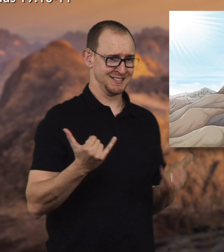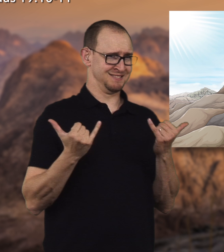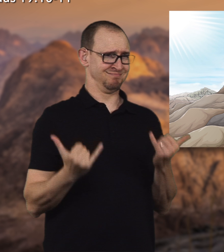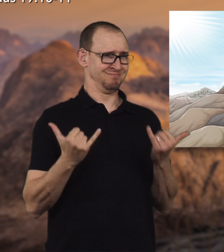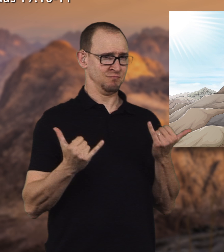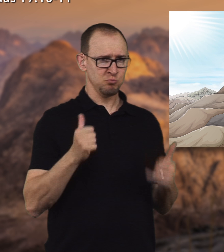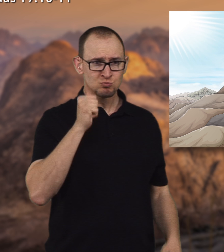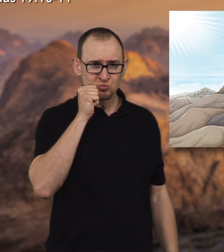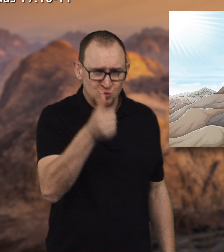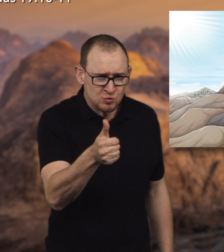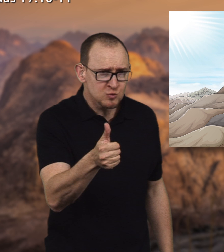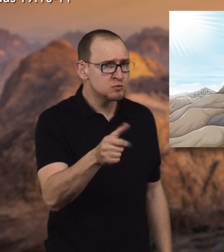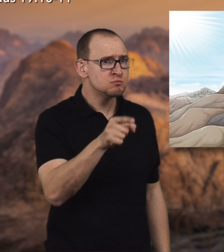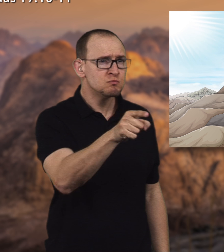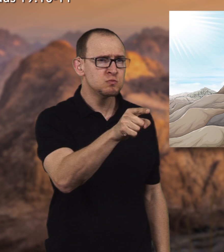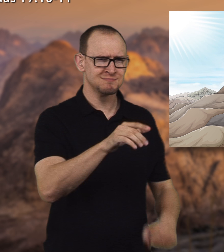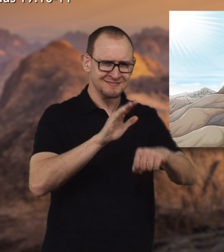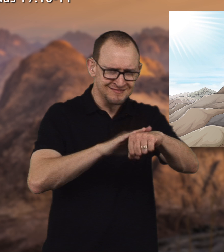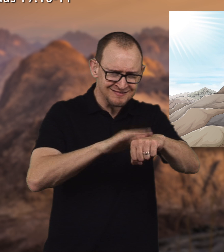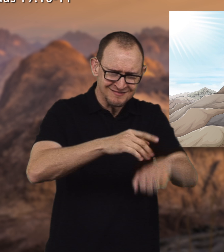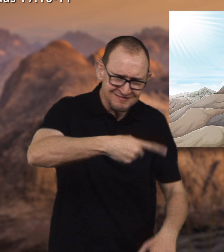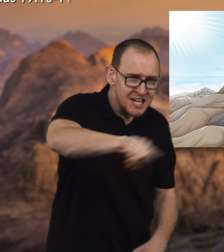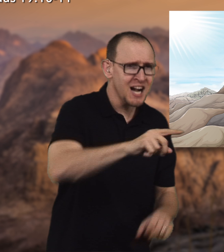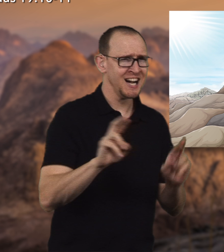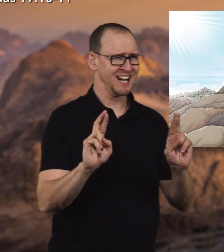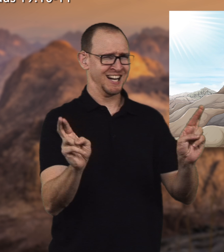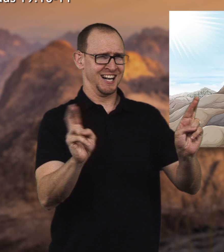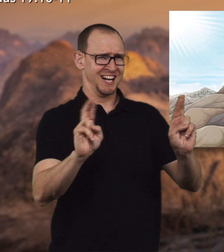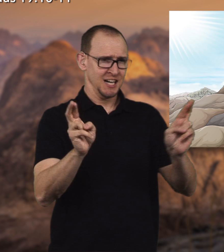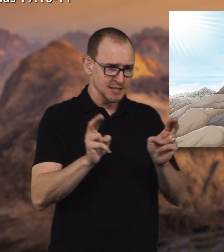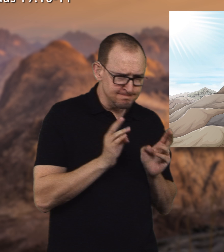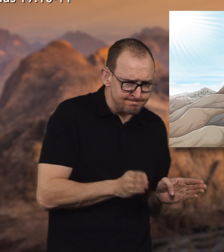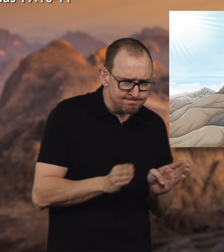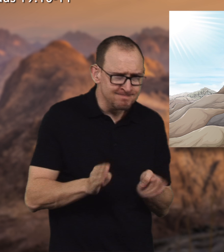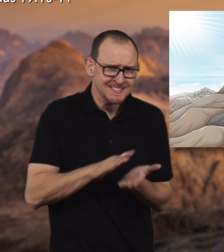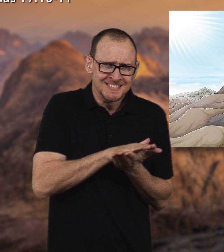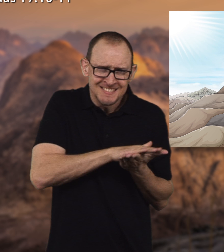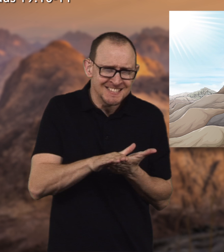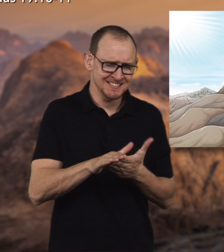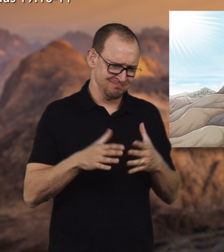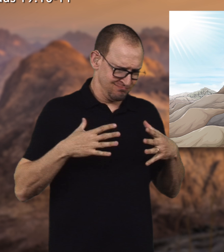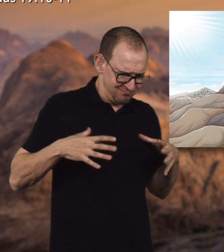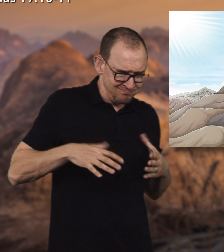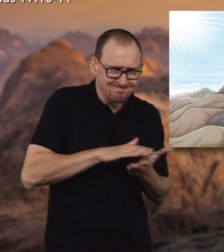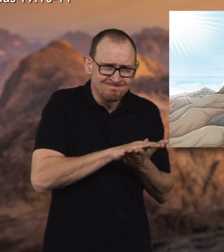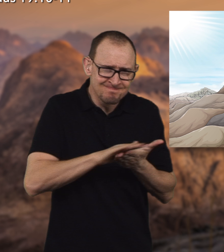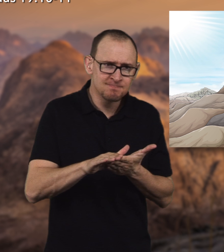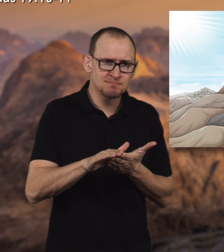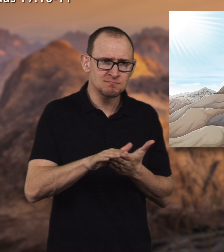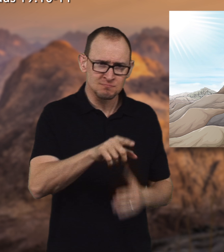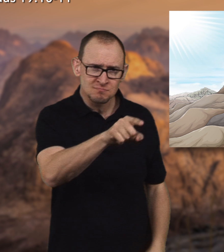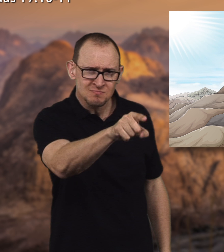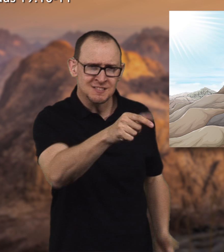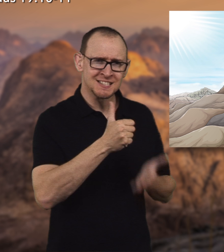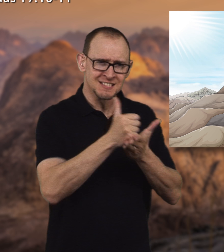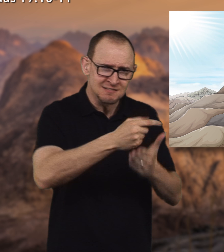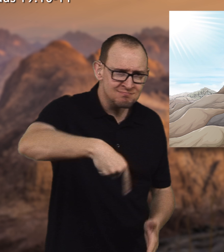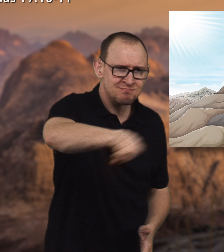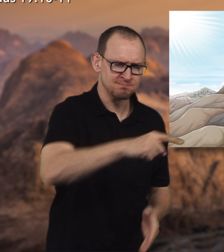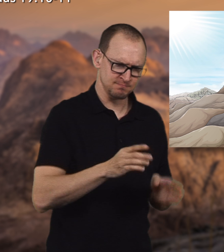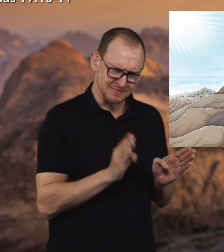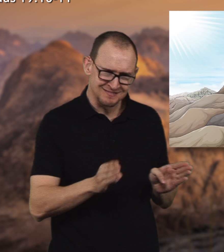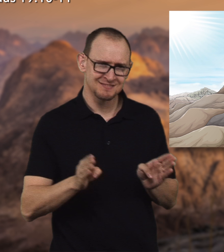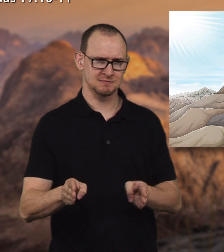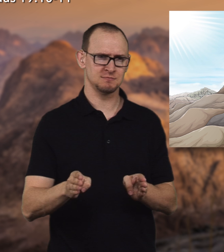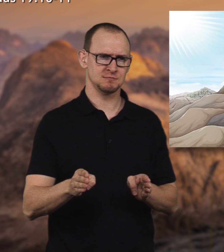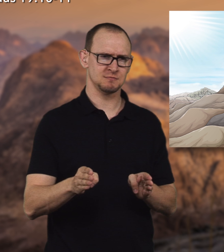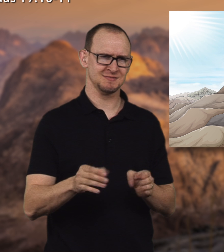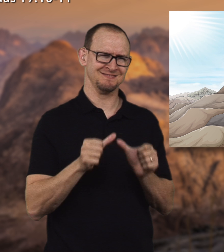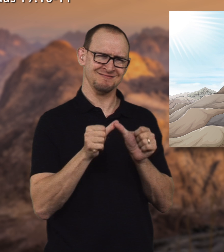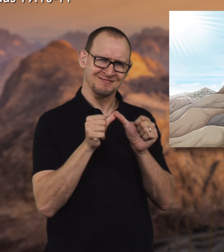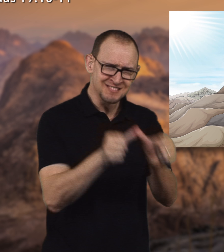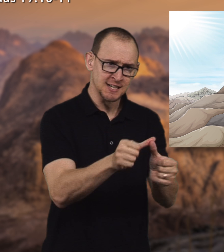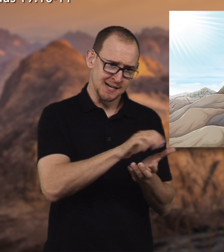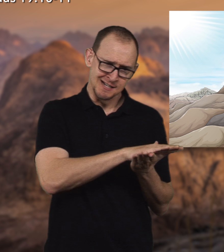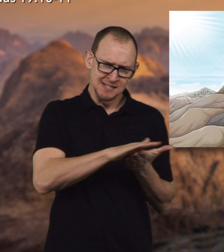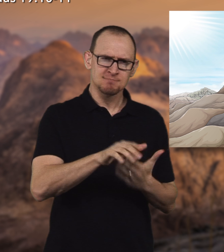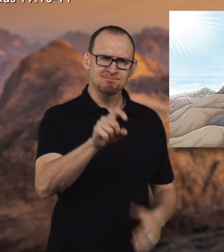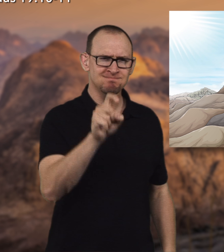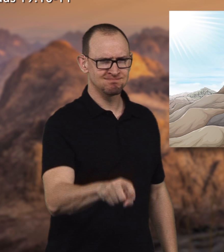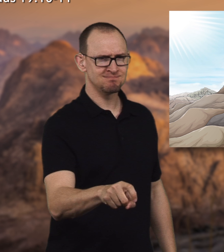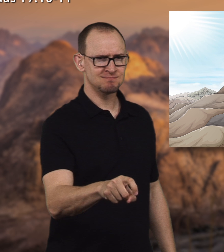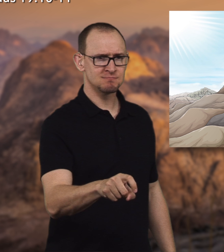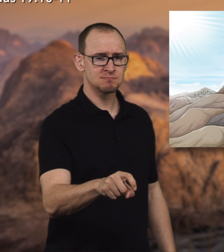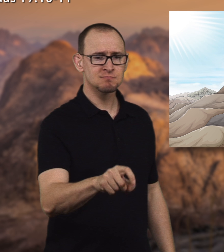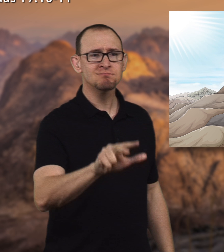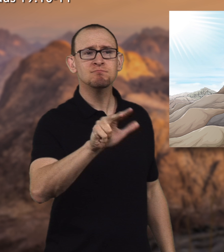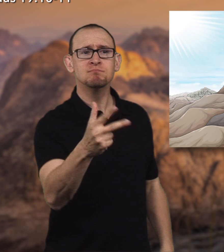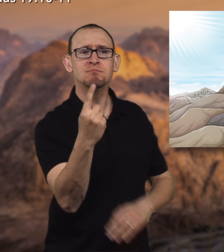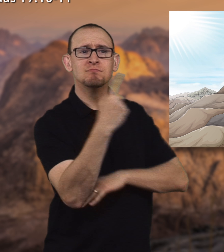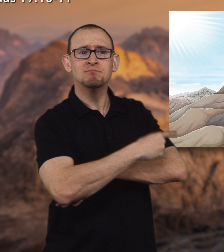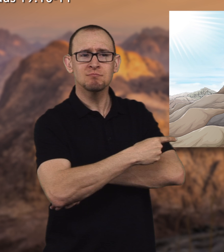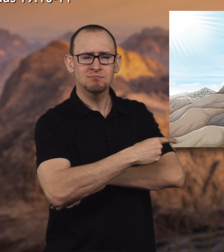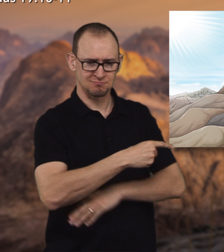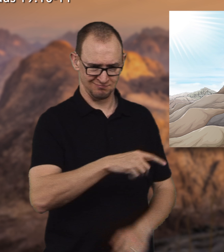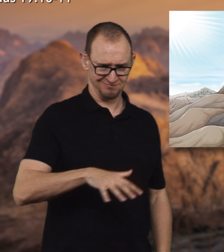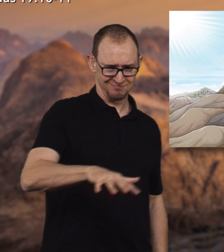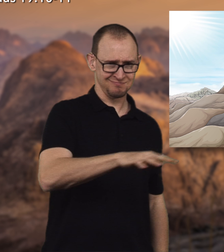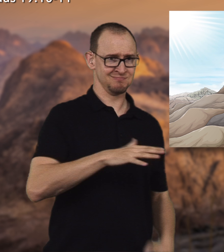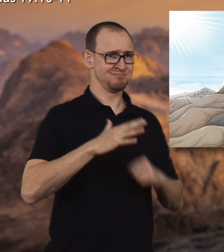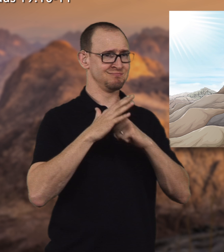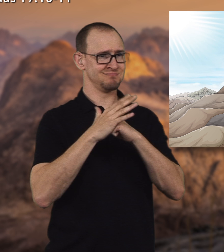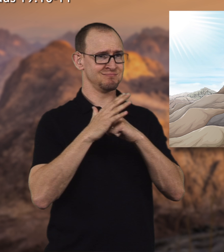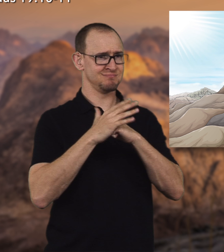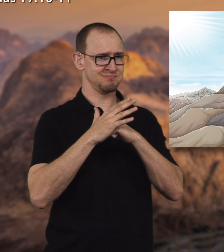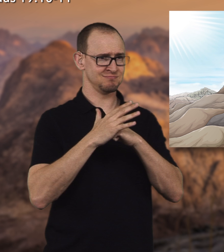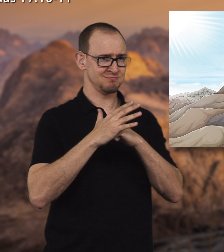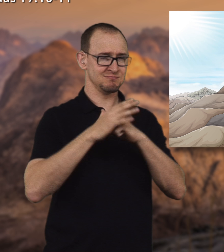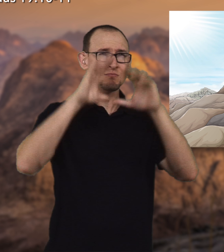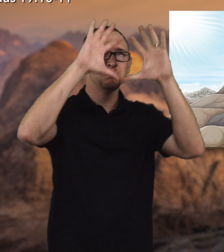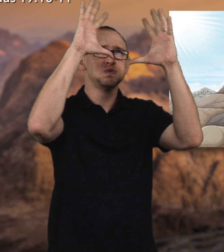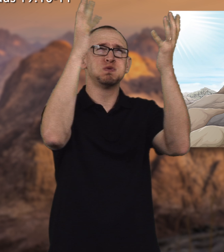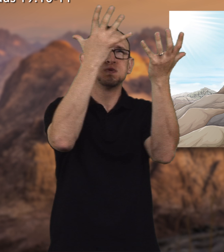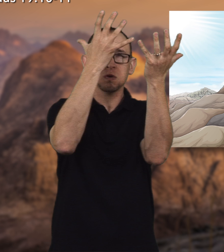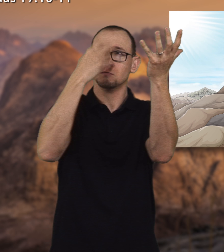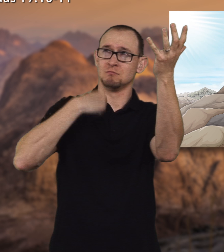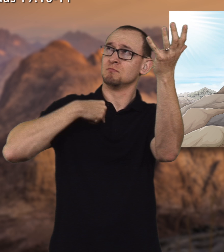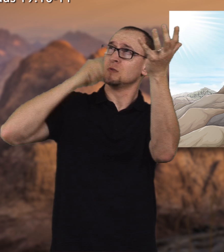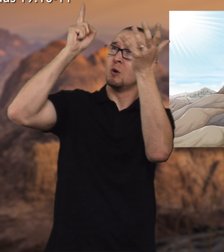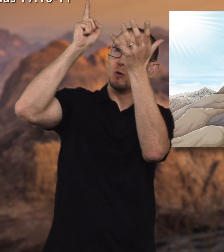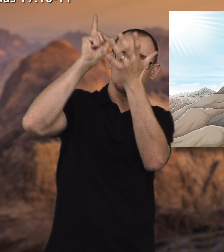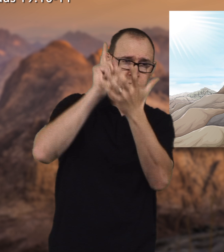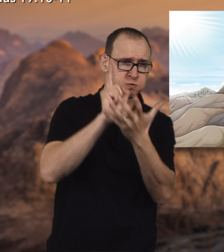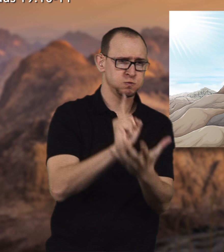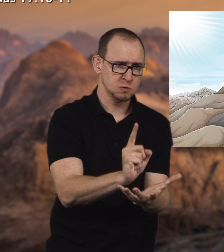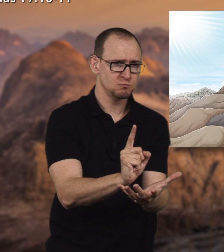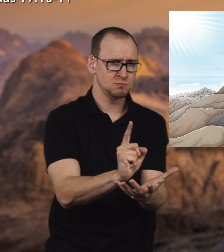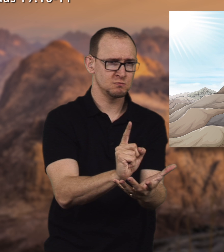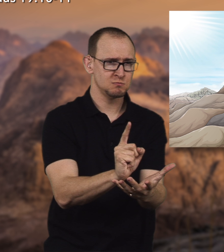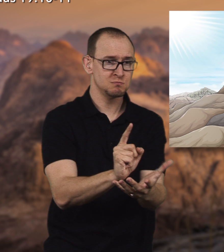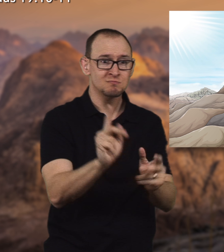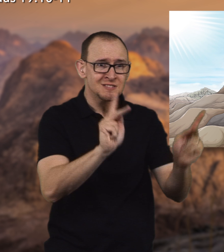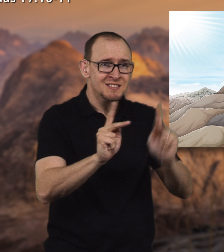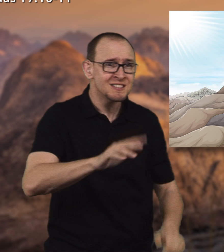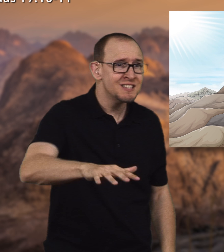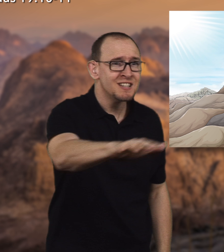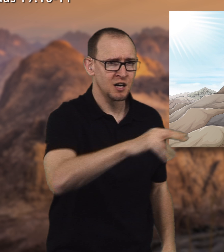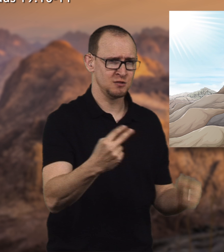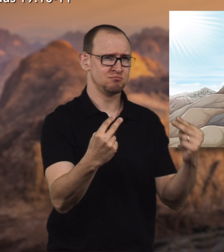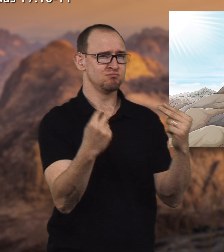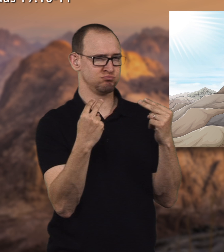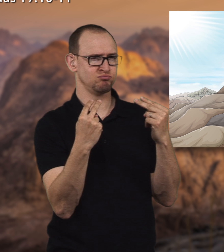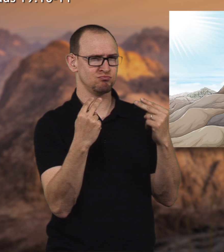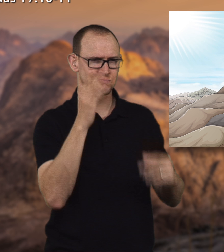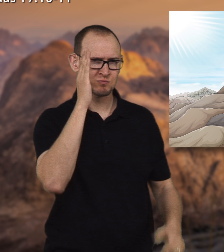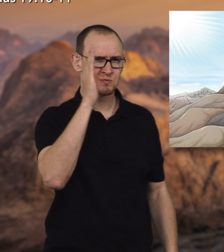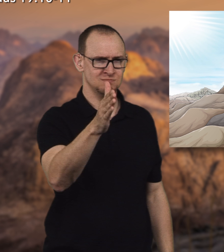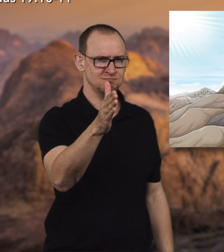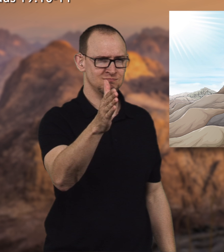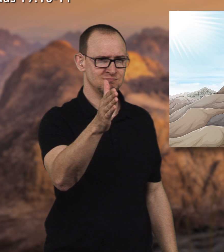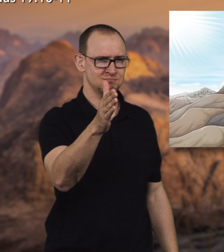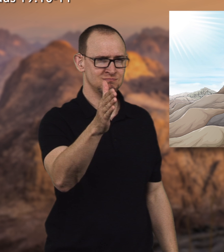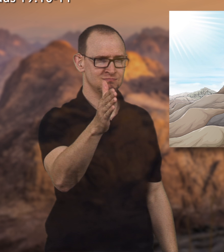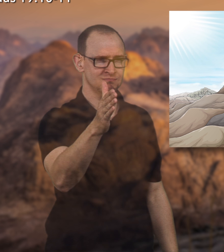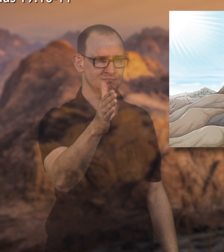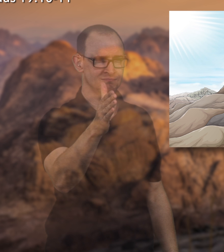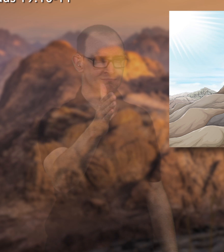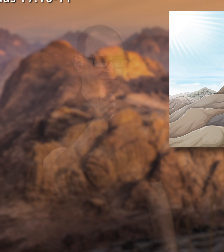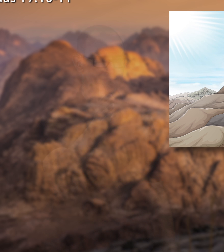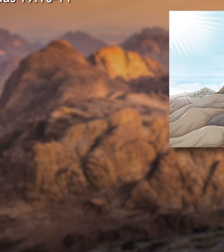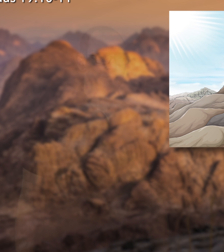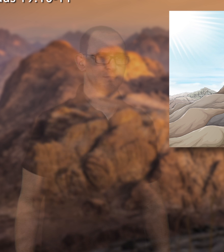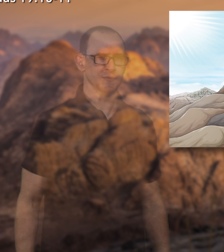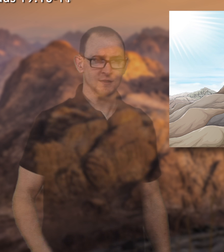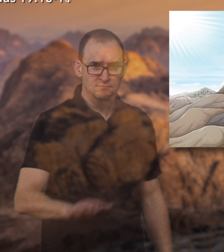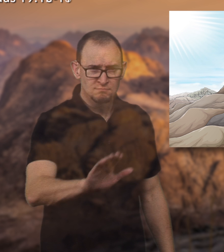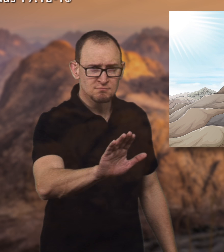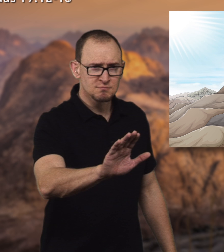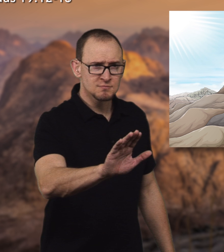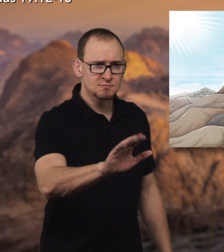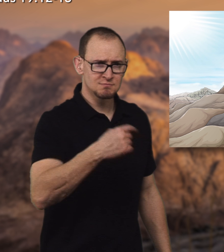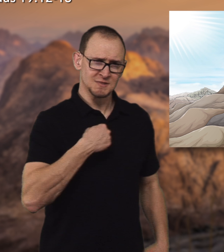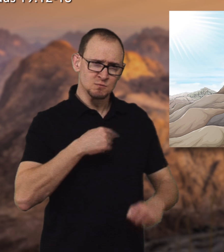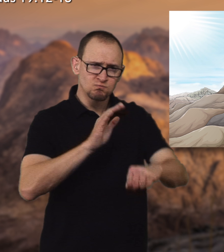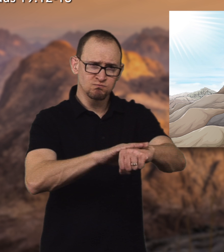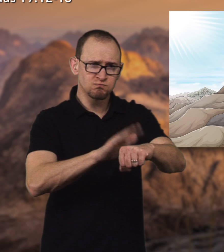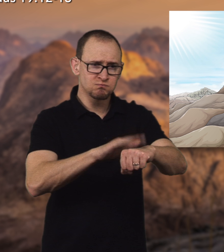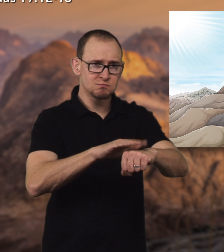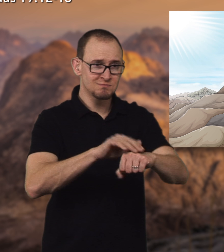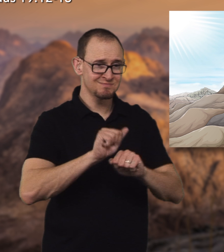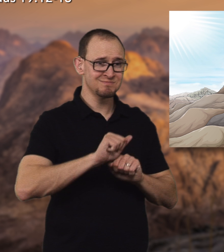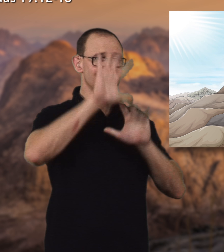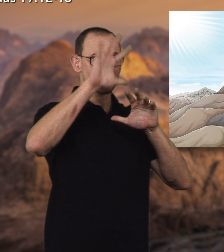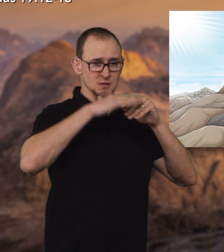They must wash their clothes and be prepared by the third day, for on the third day the LORD will come down on Mount Sinai in the sight of all the people.